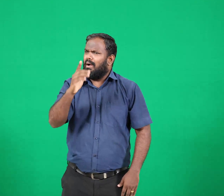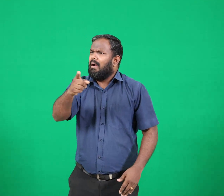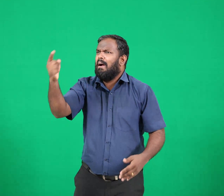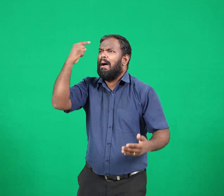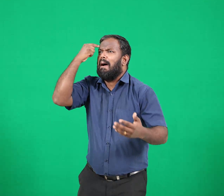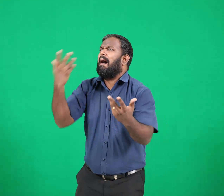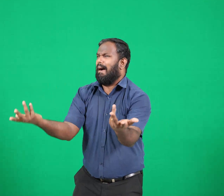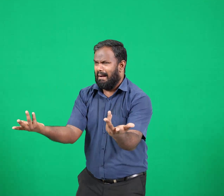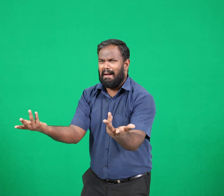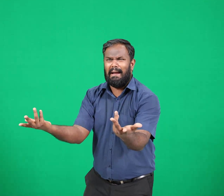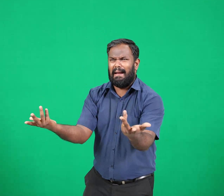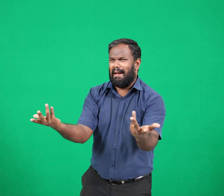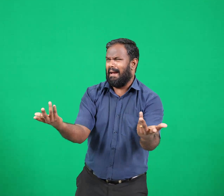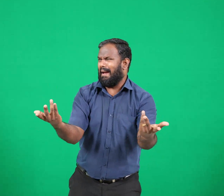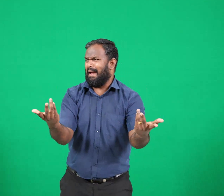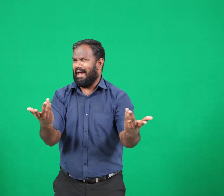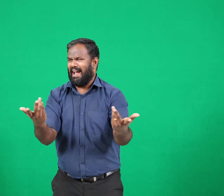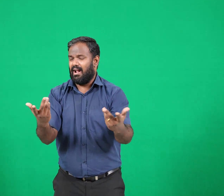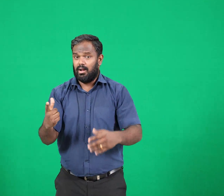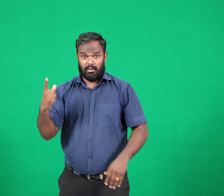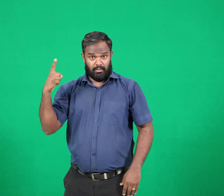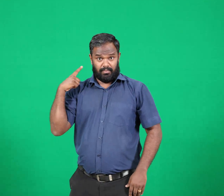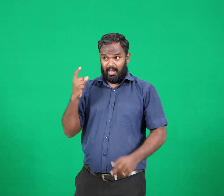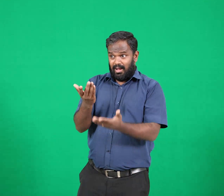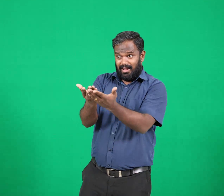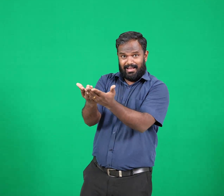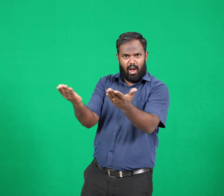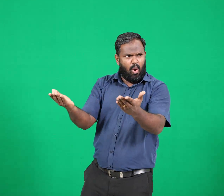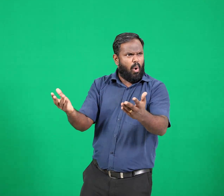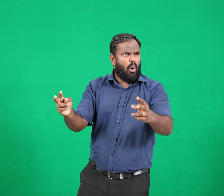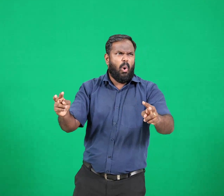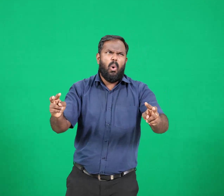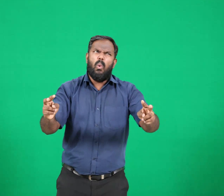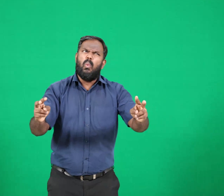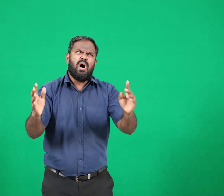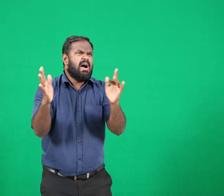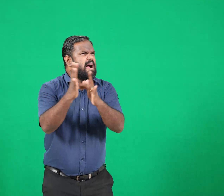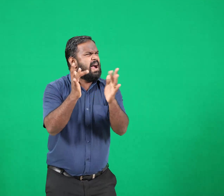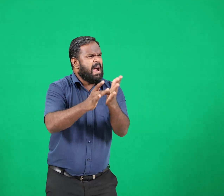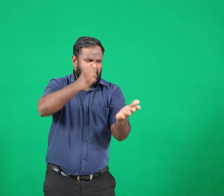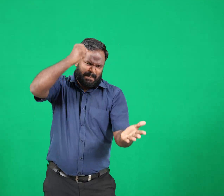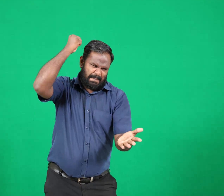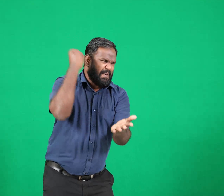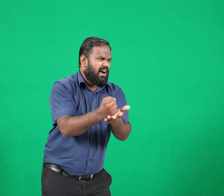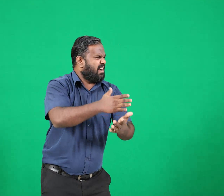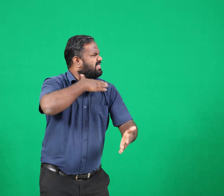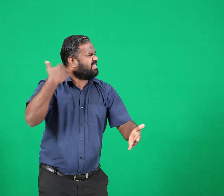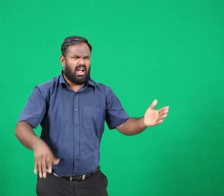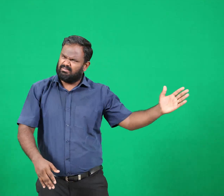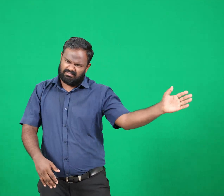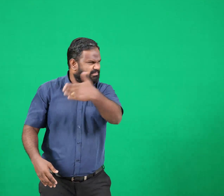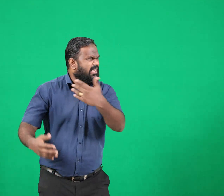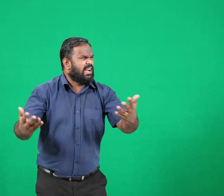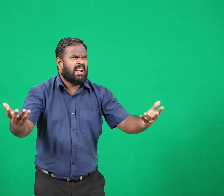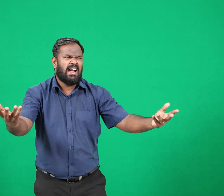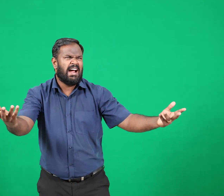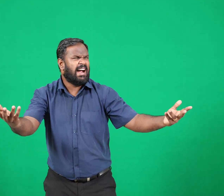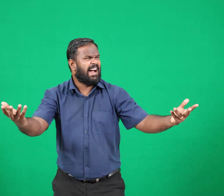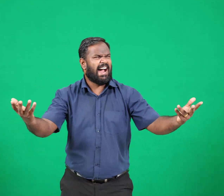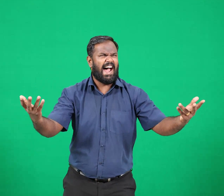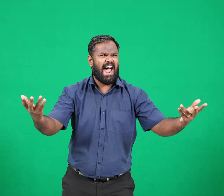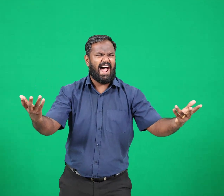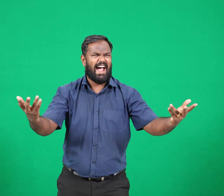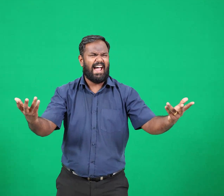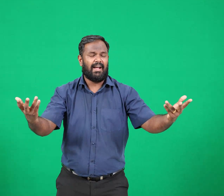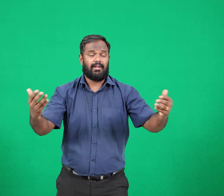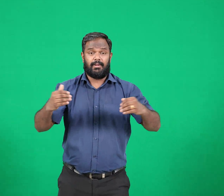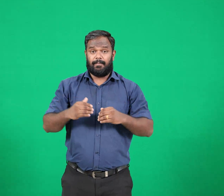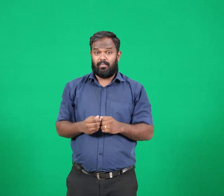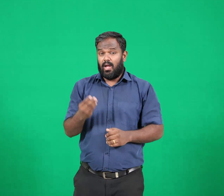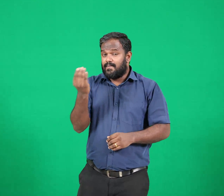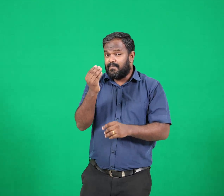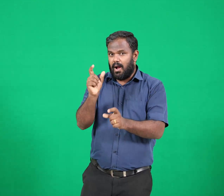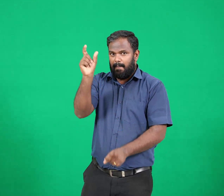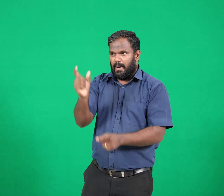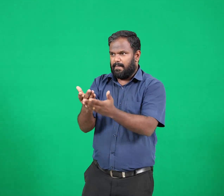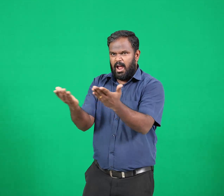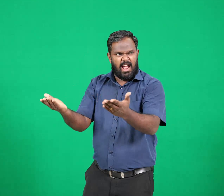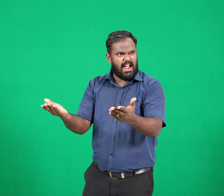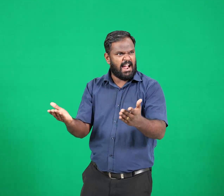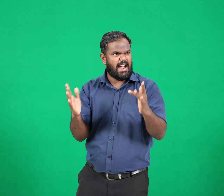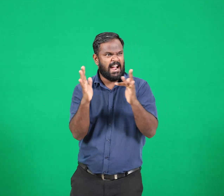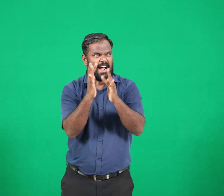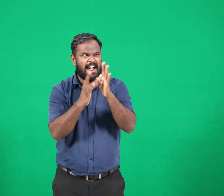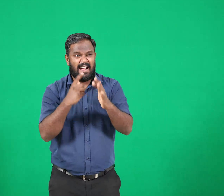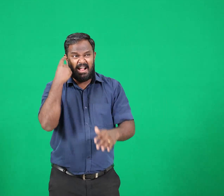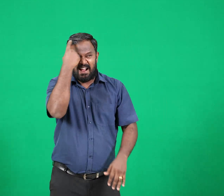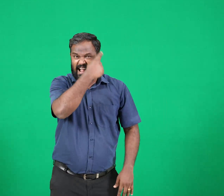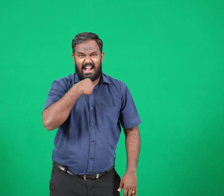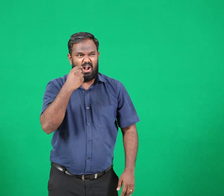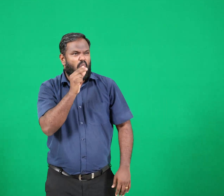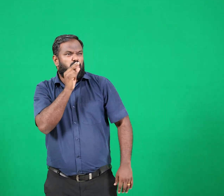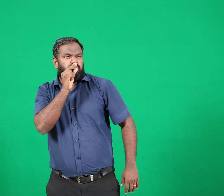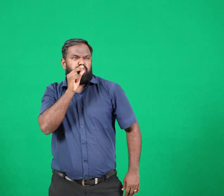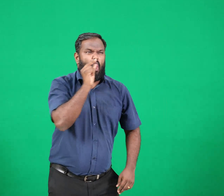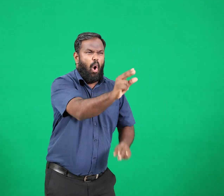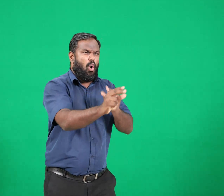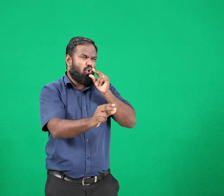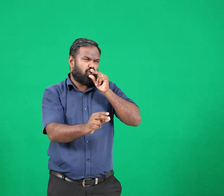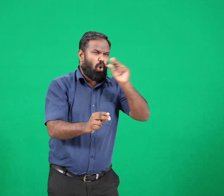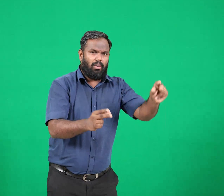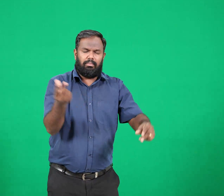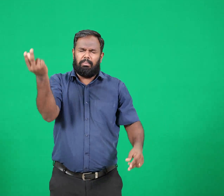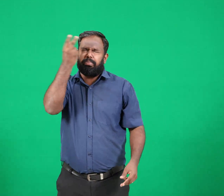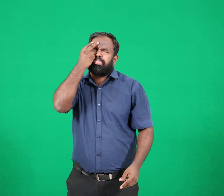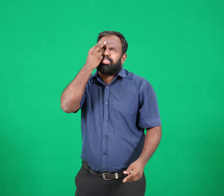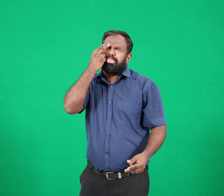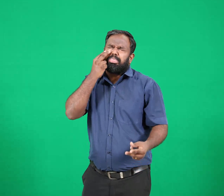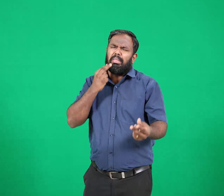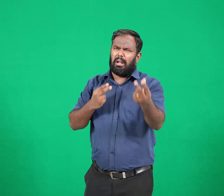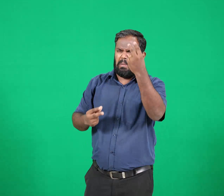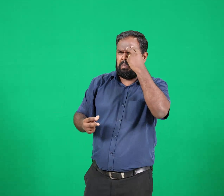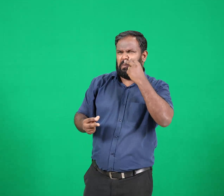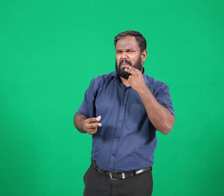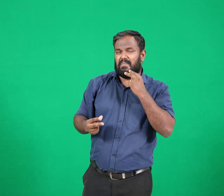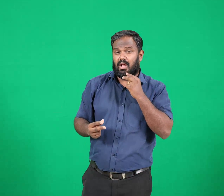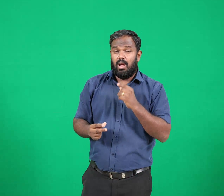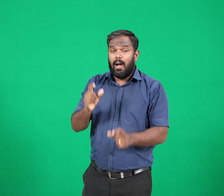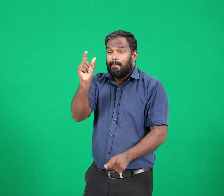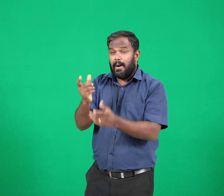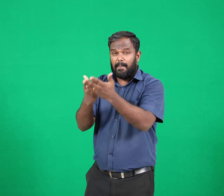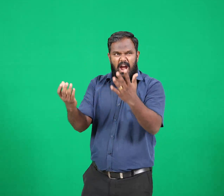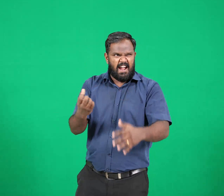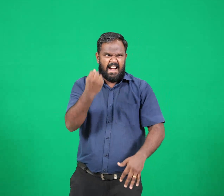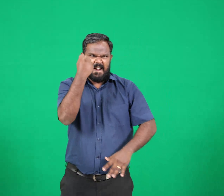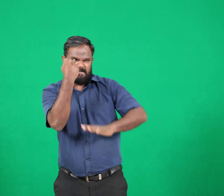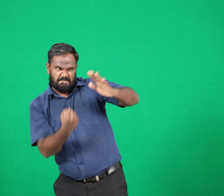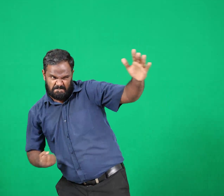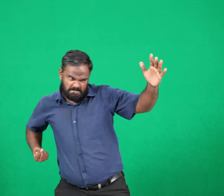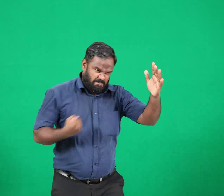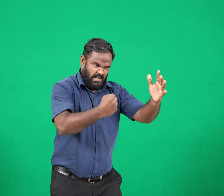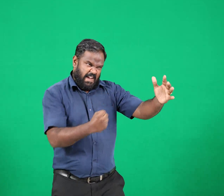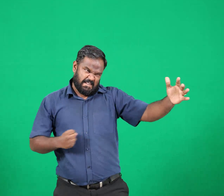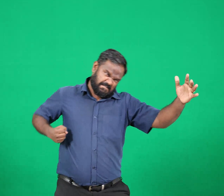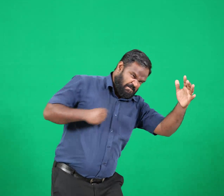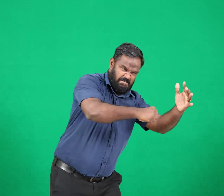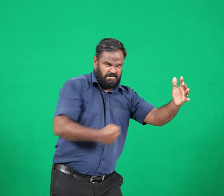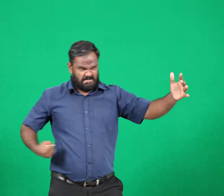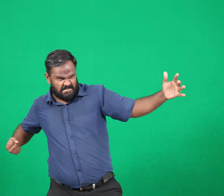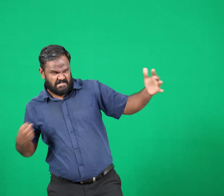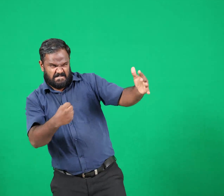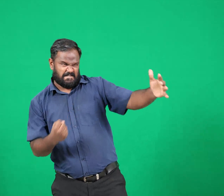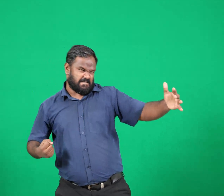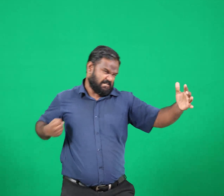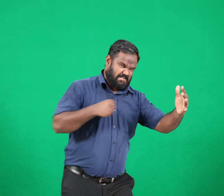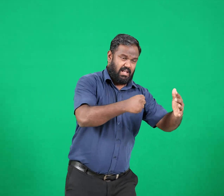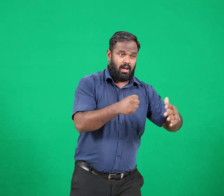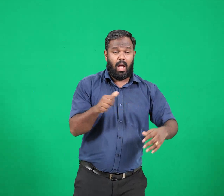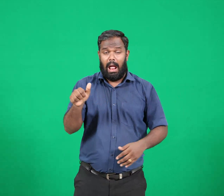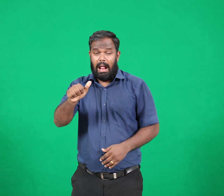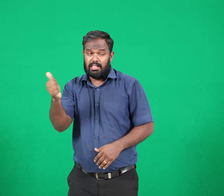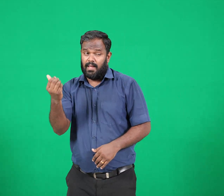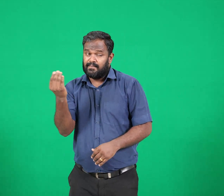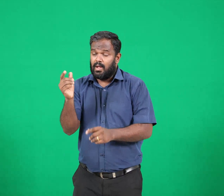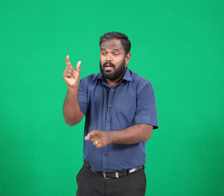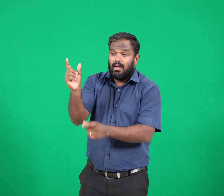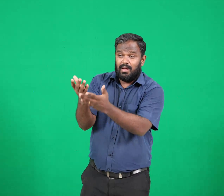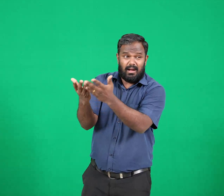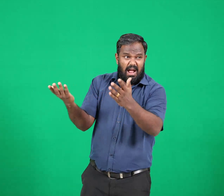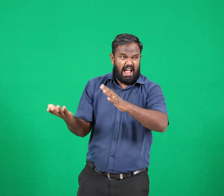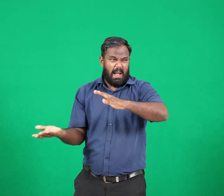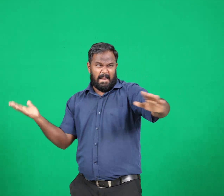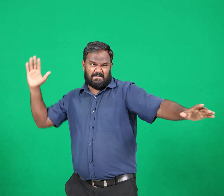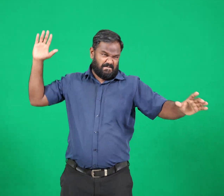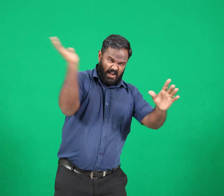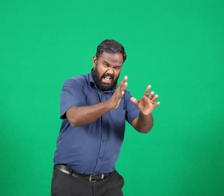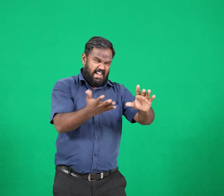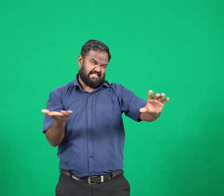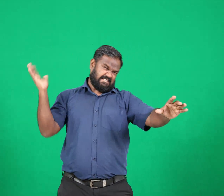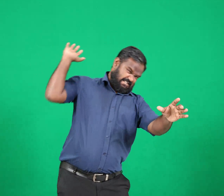Look, now you have heard the blasphemy. What do you think?" "He deserves to die," they answered.